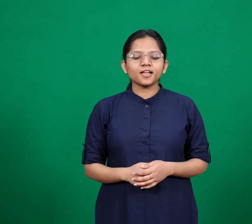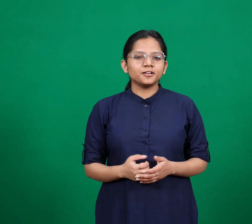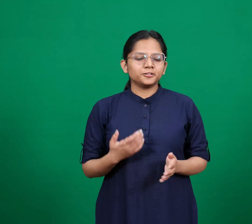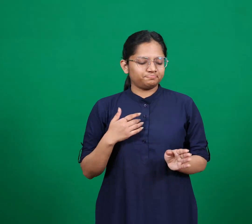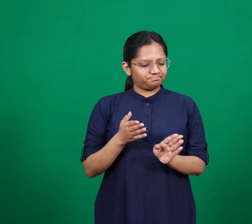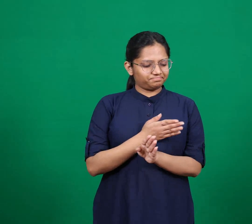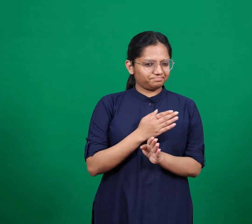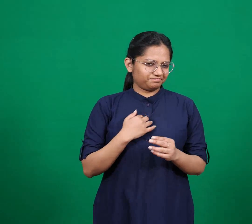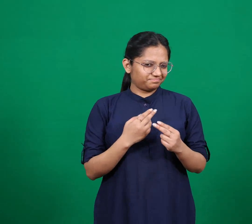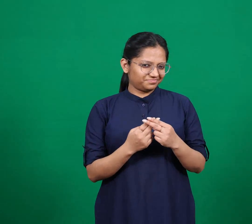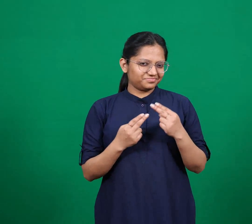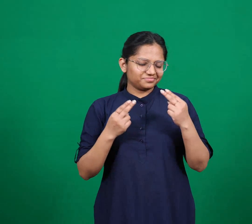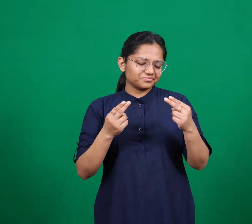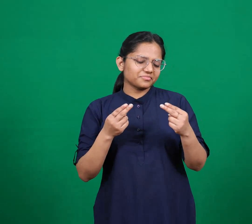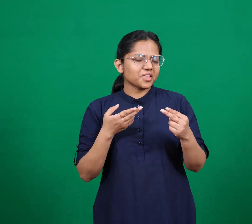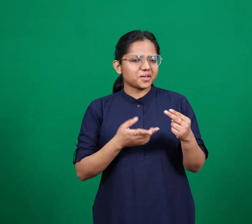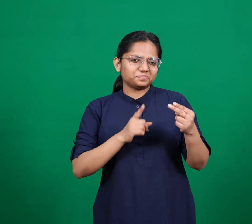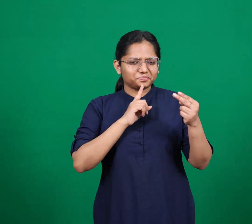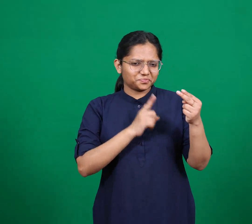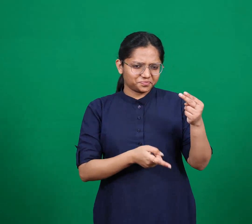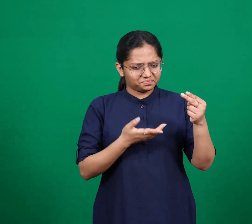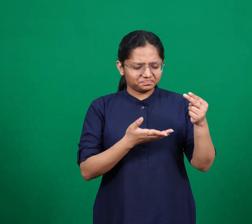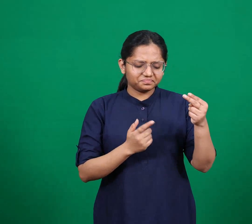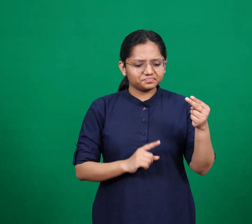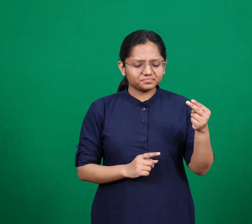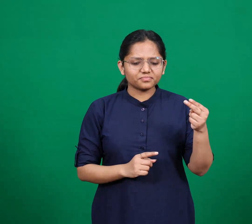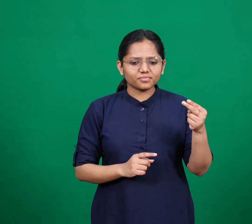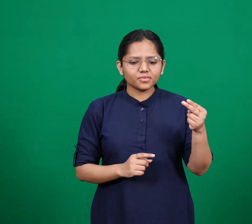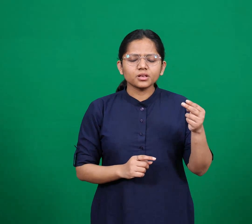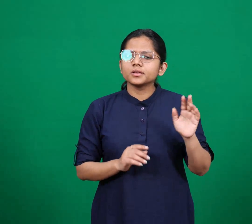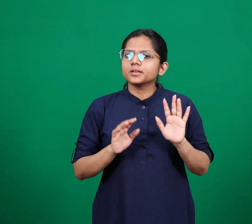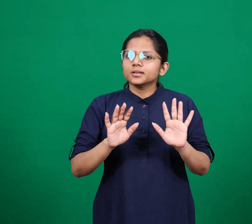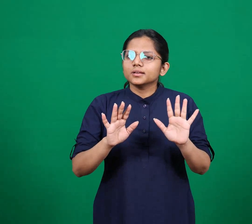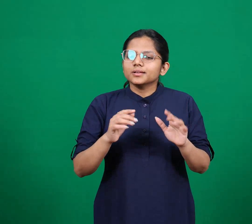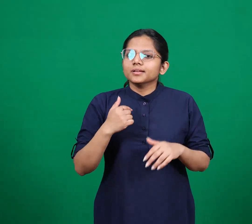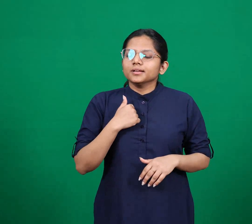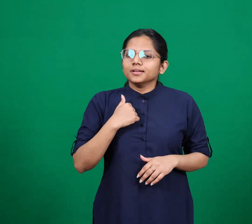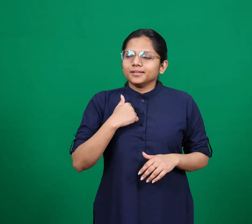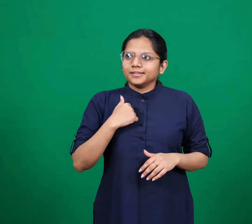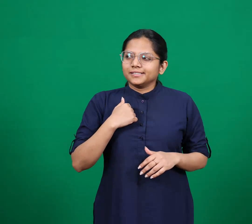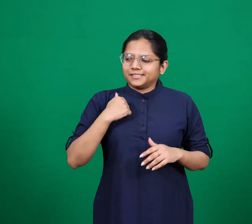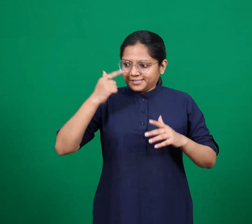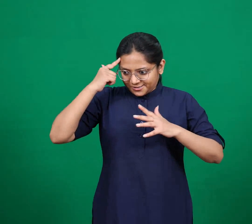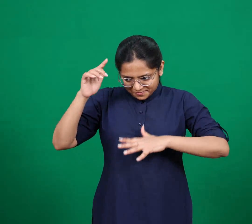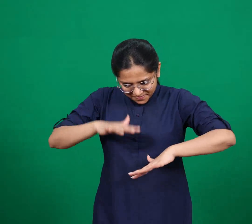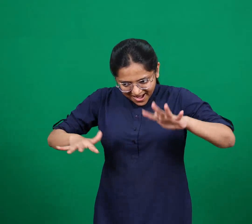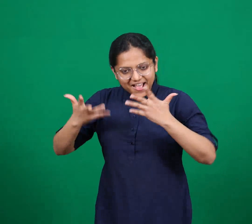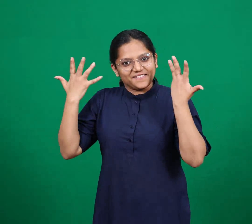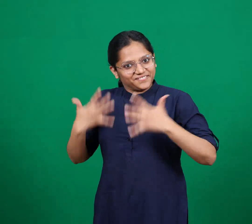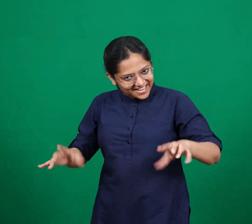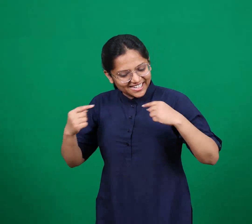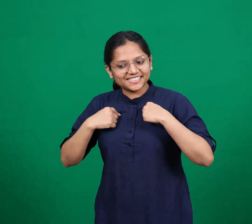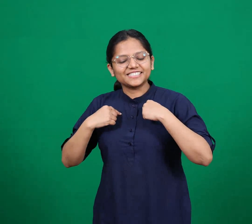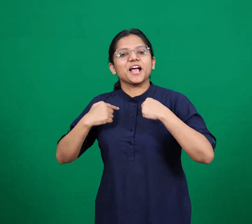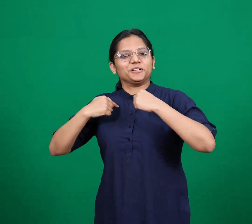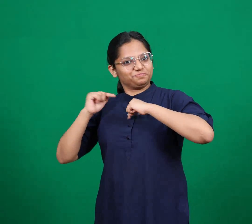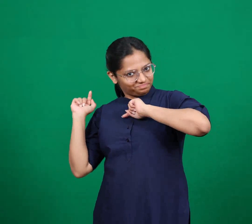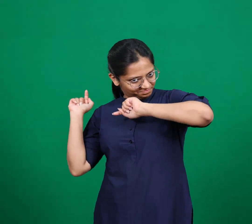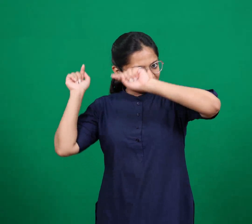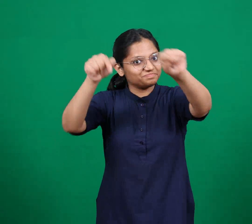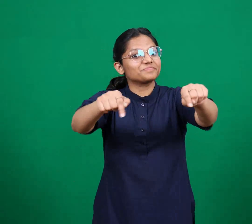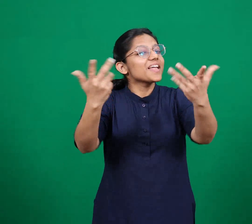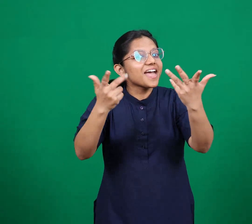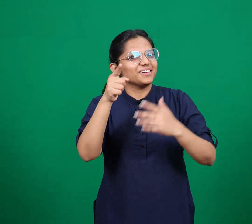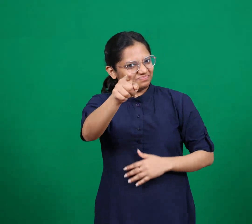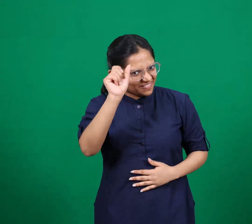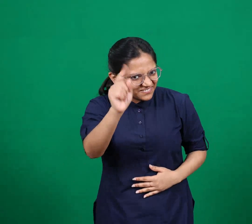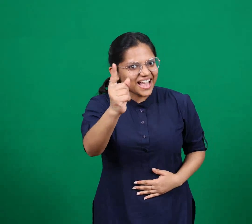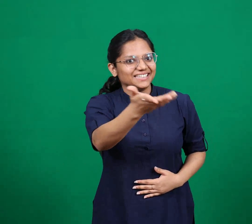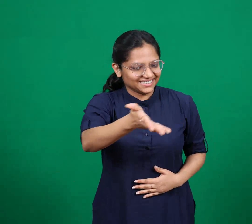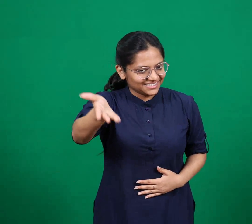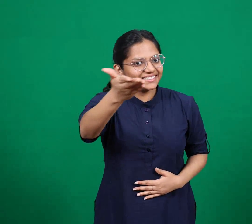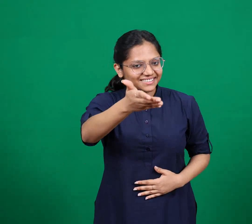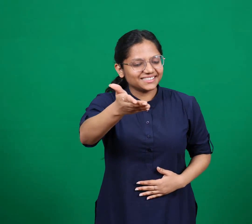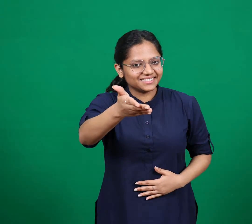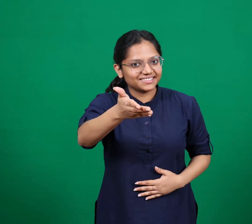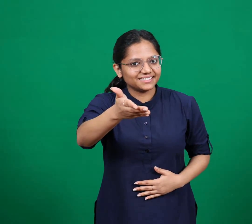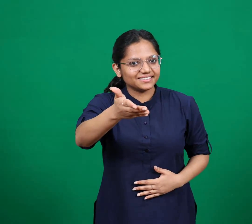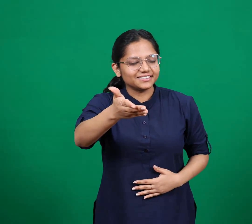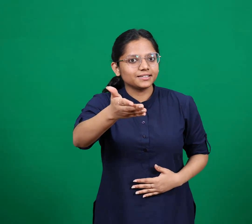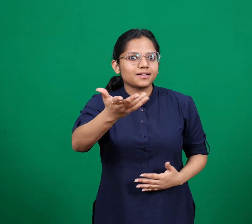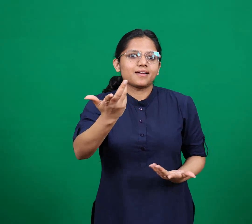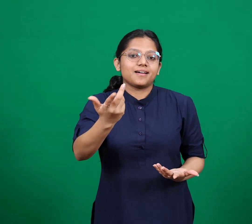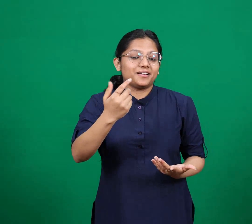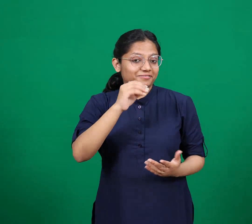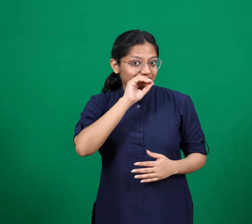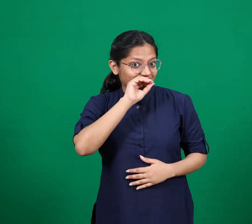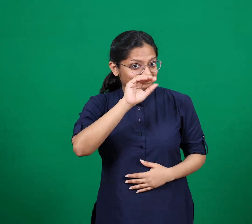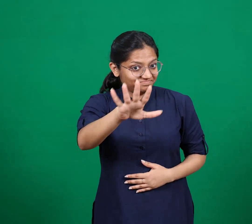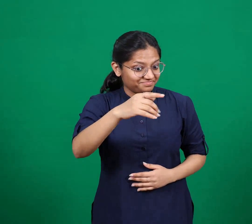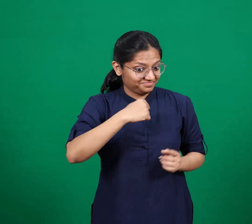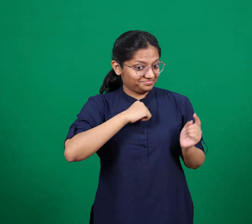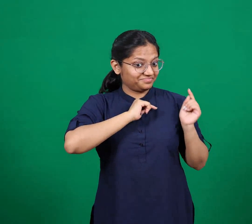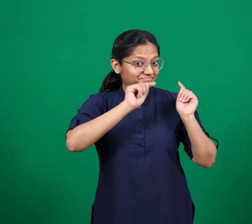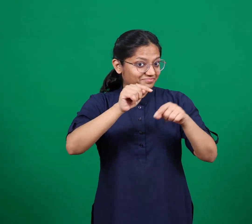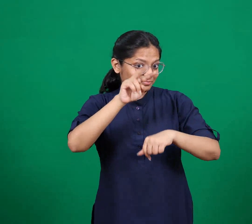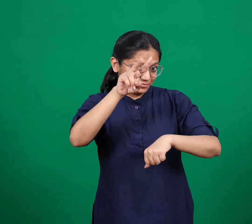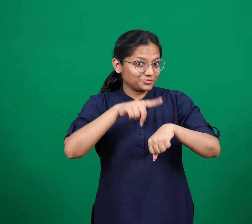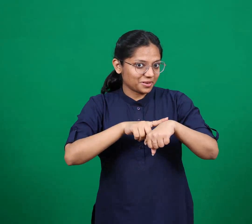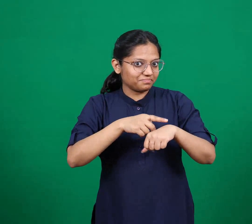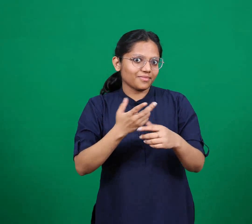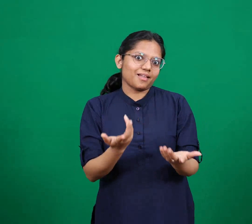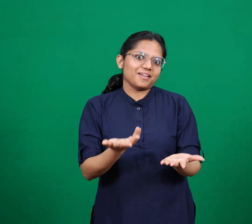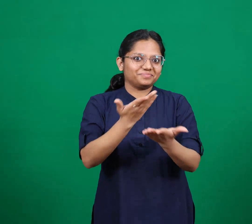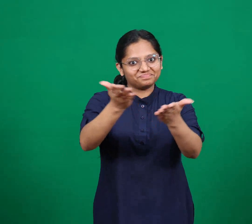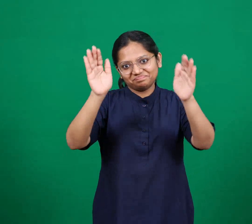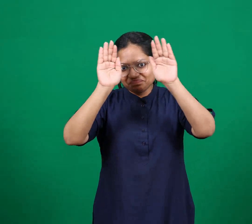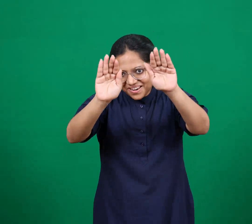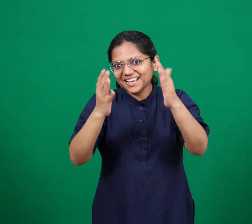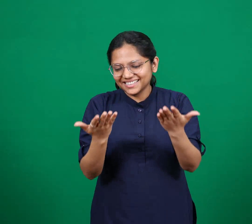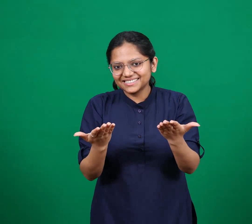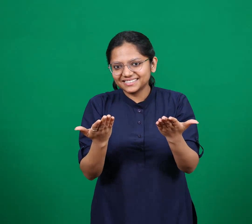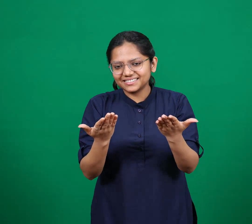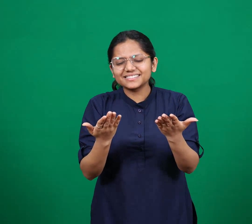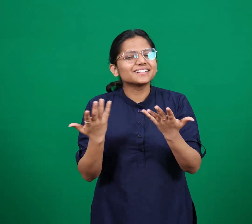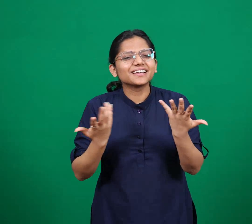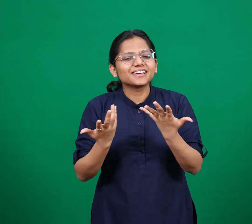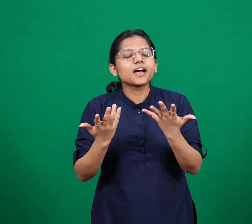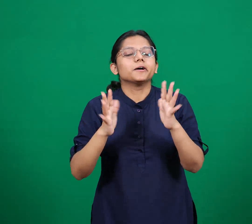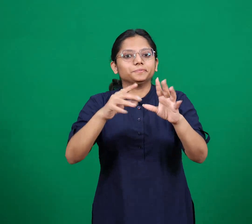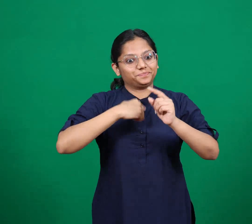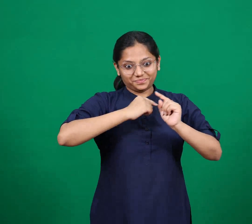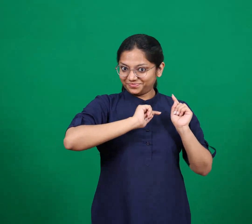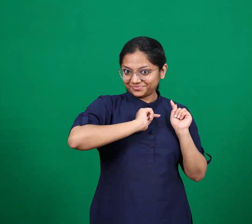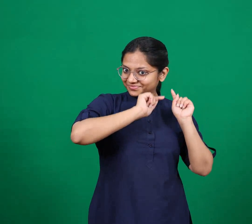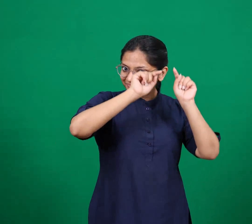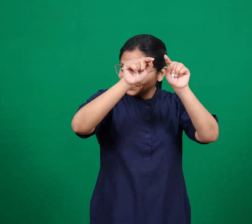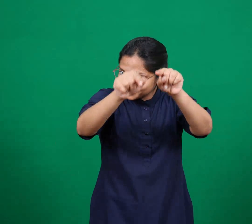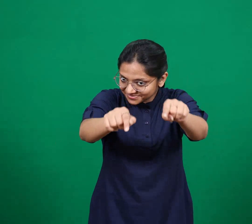Confident of this, I planned to visit you first, so that you might receive a double blessing.